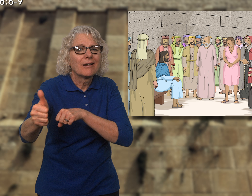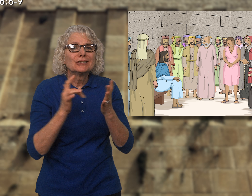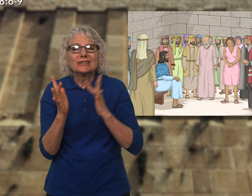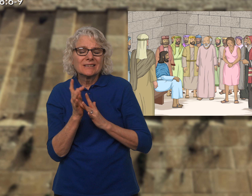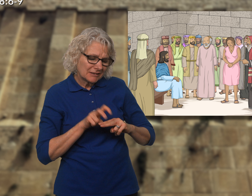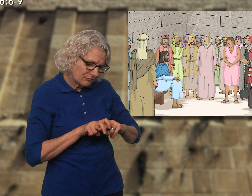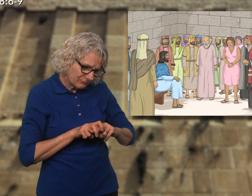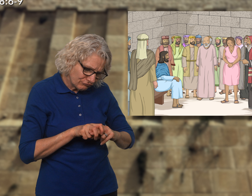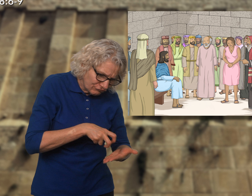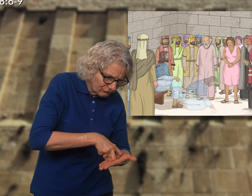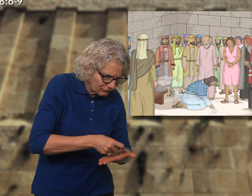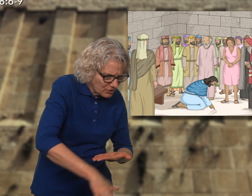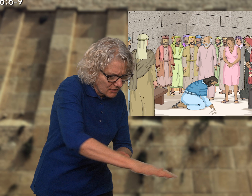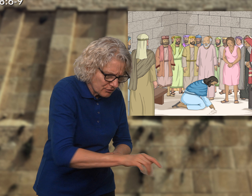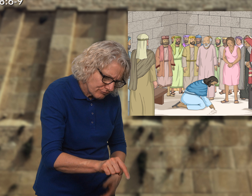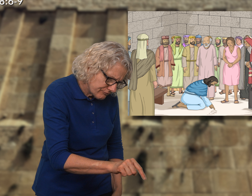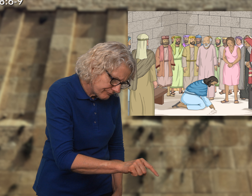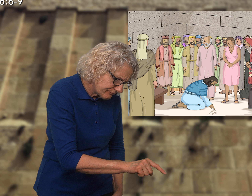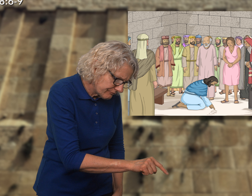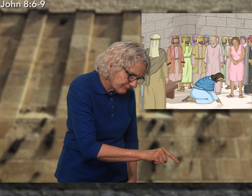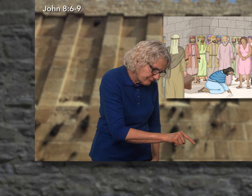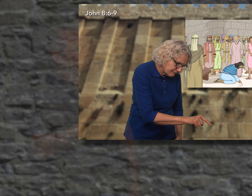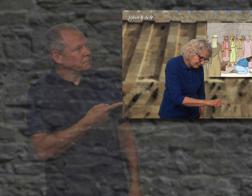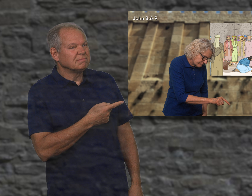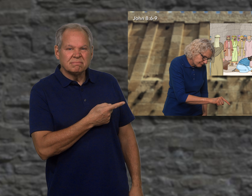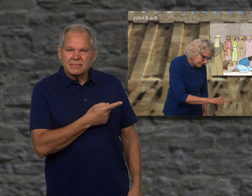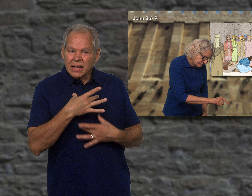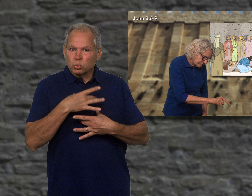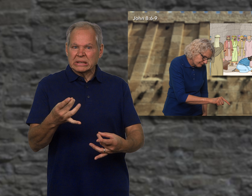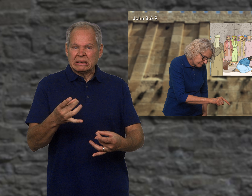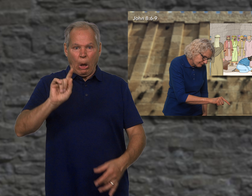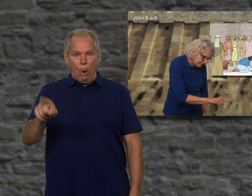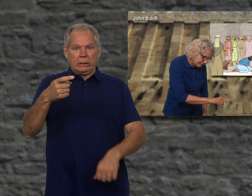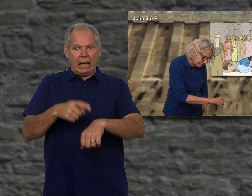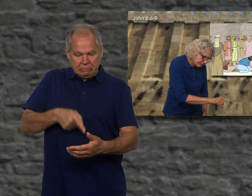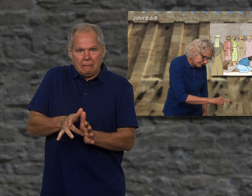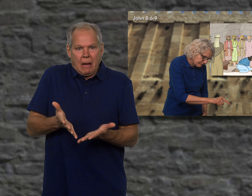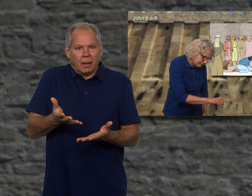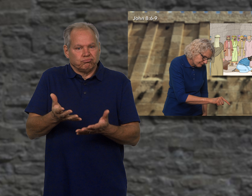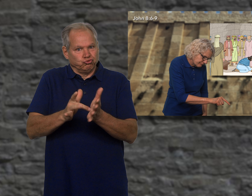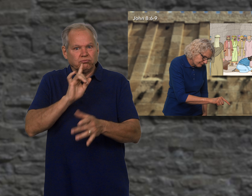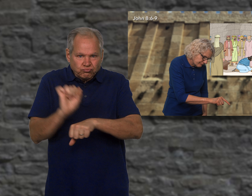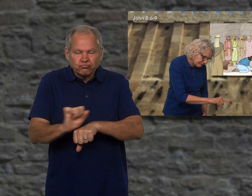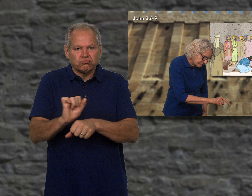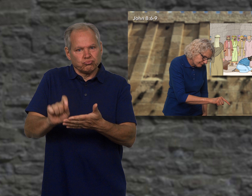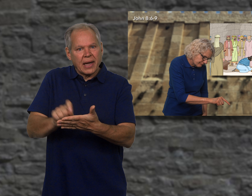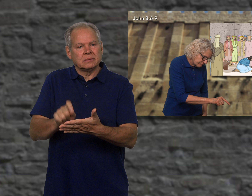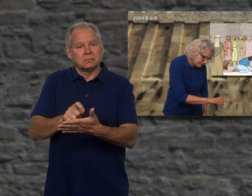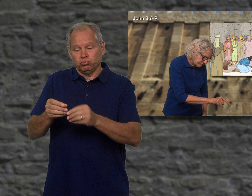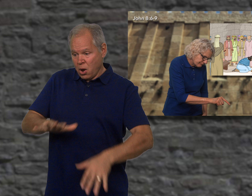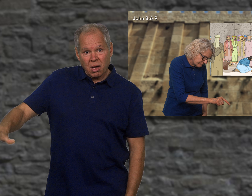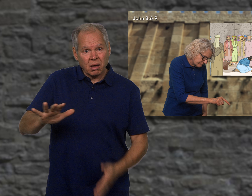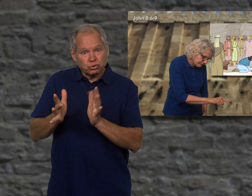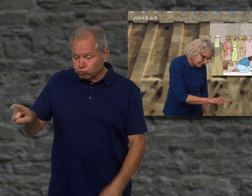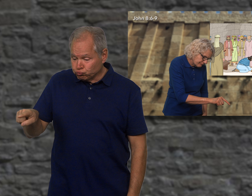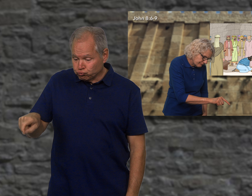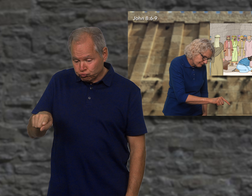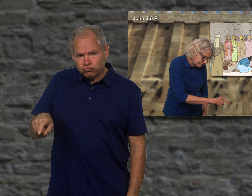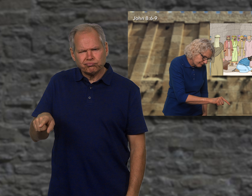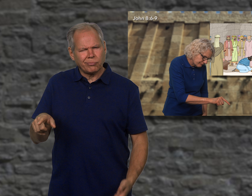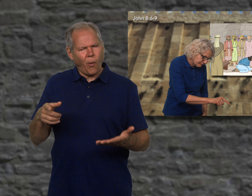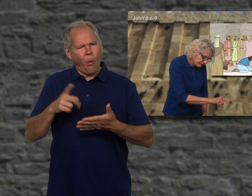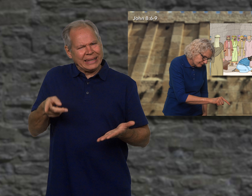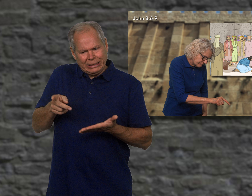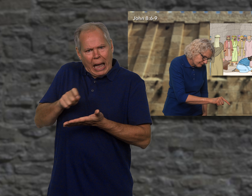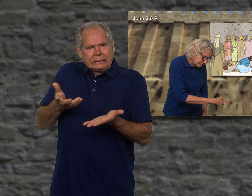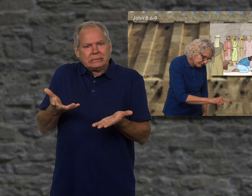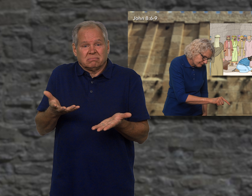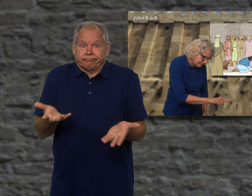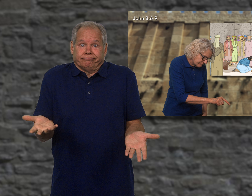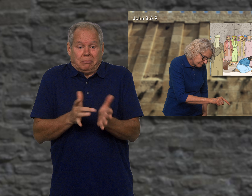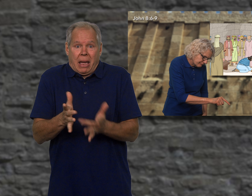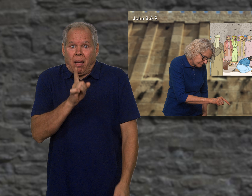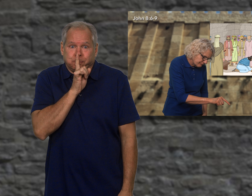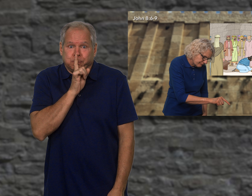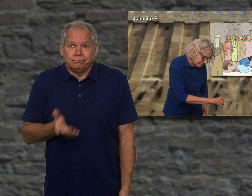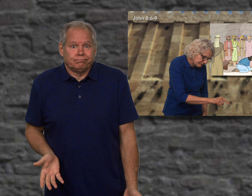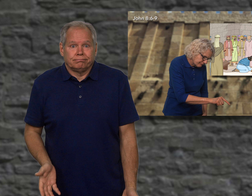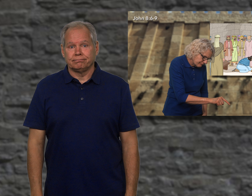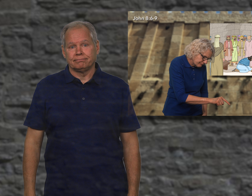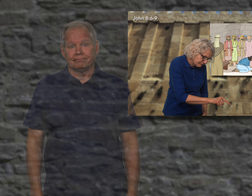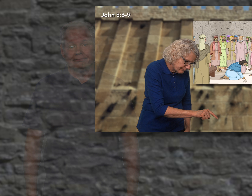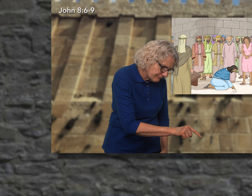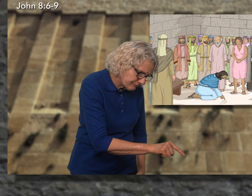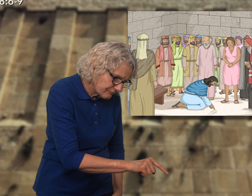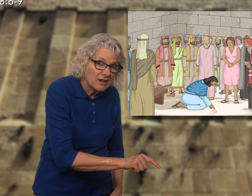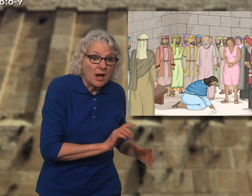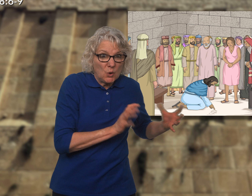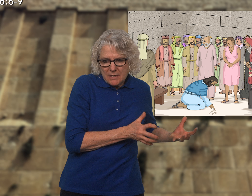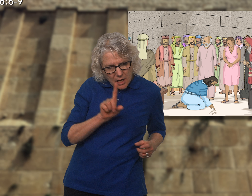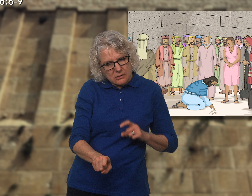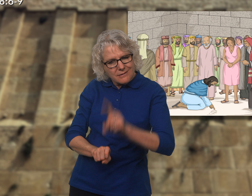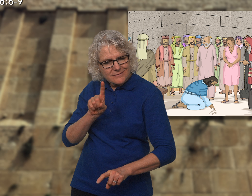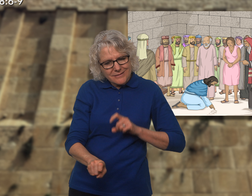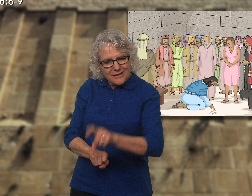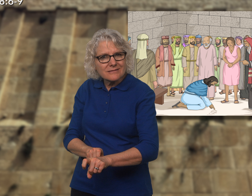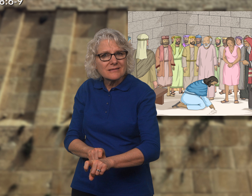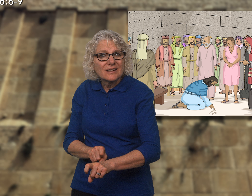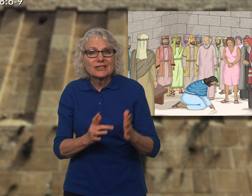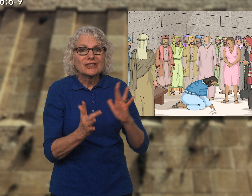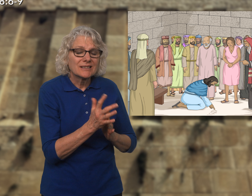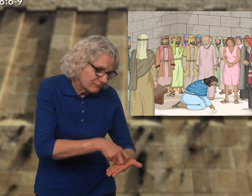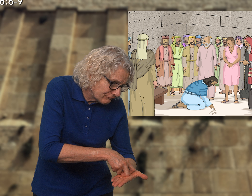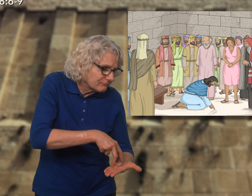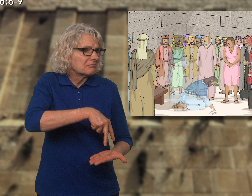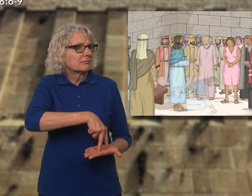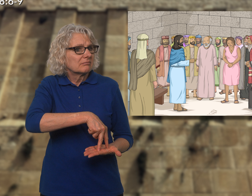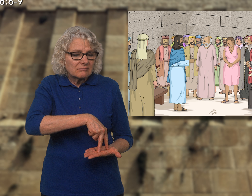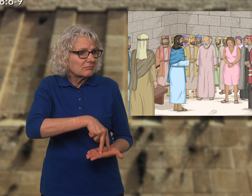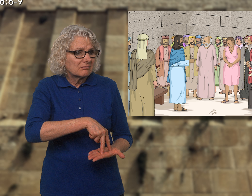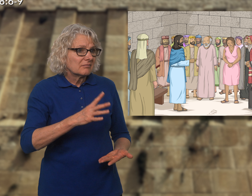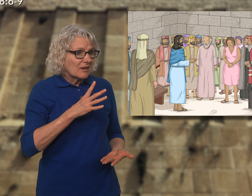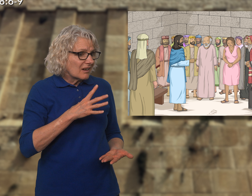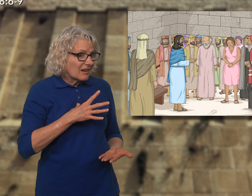But Jesus bent down and began to write on the ground with His finger.